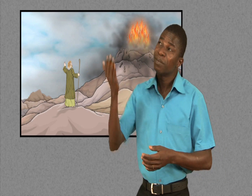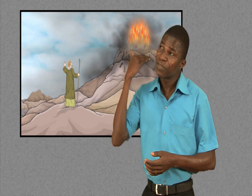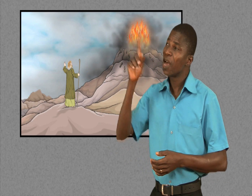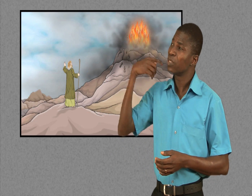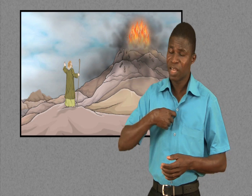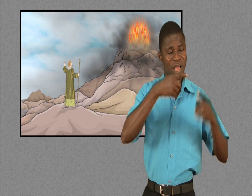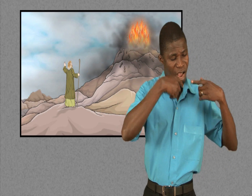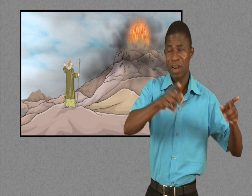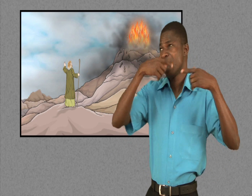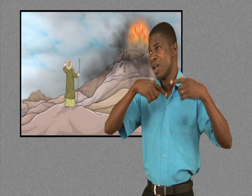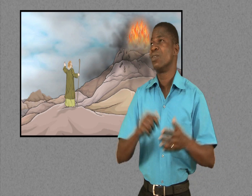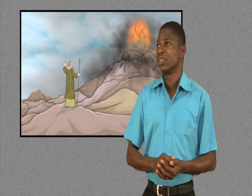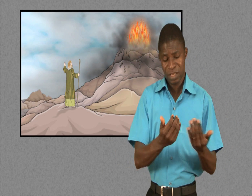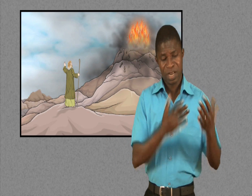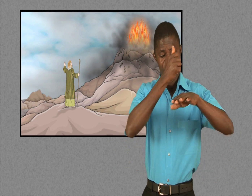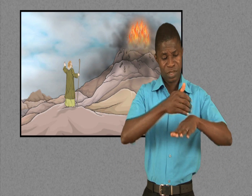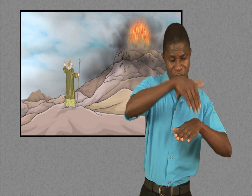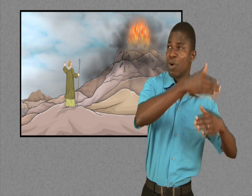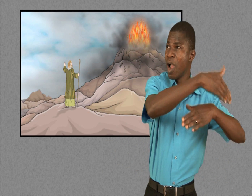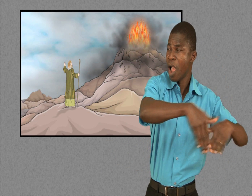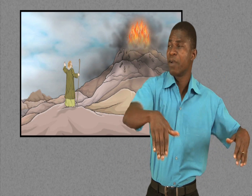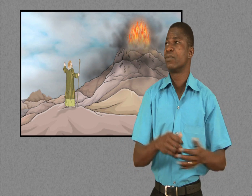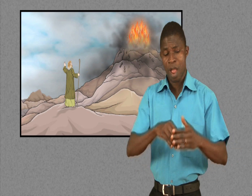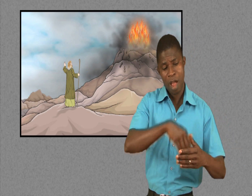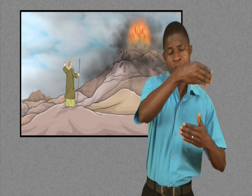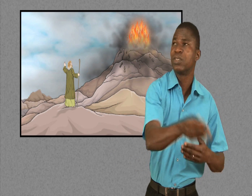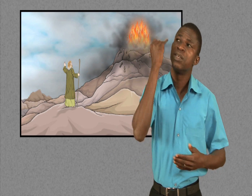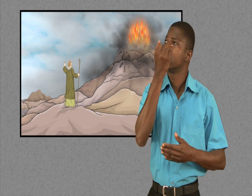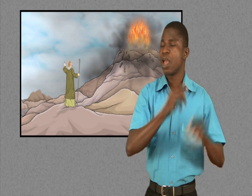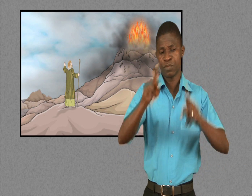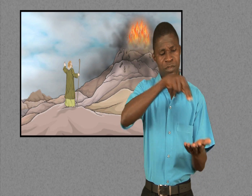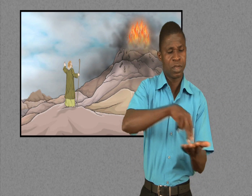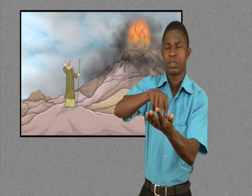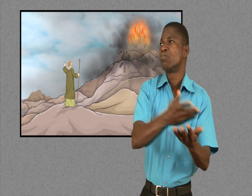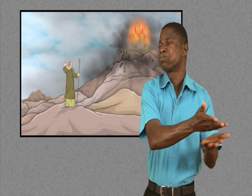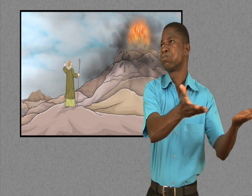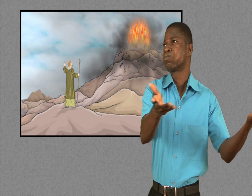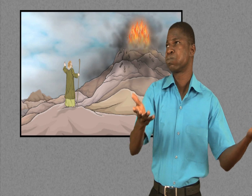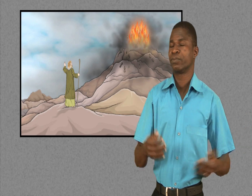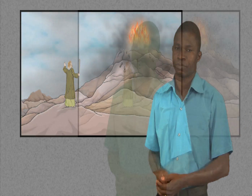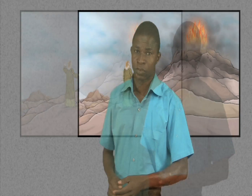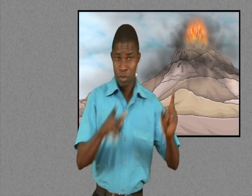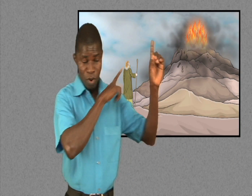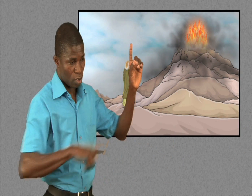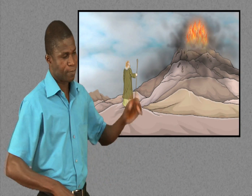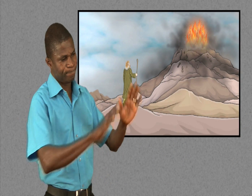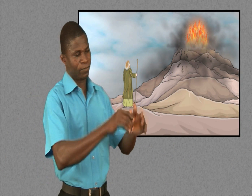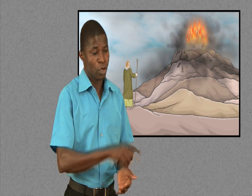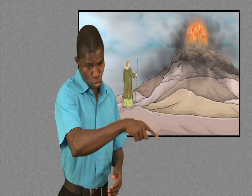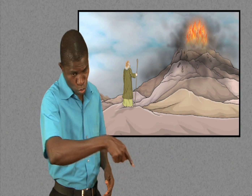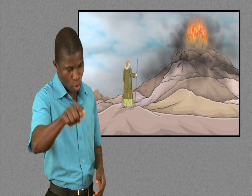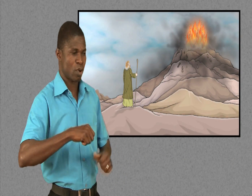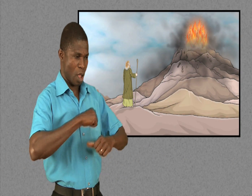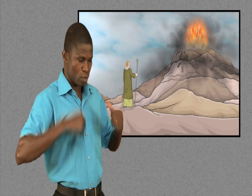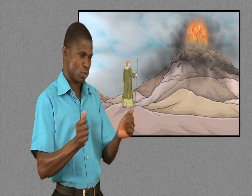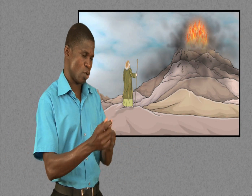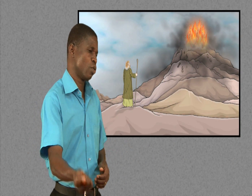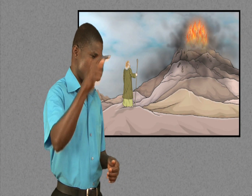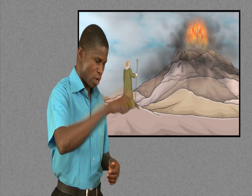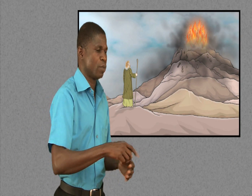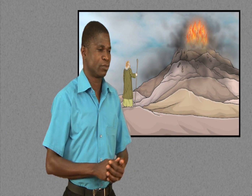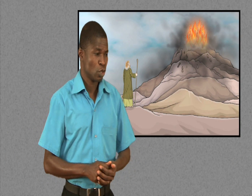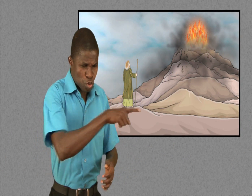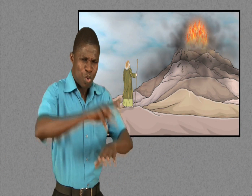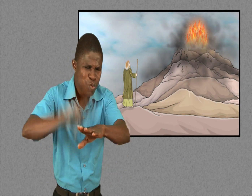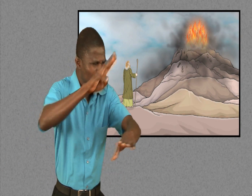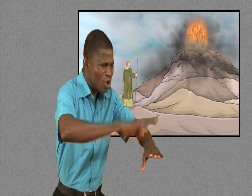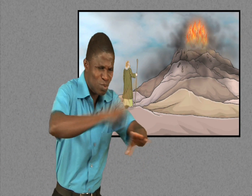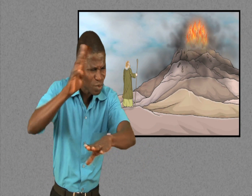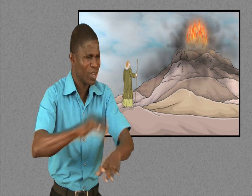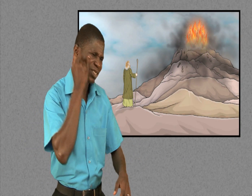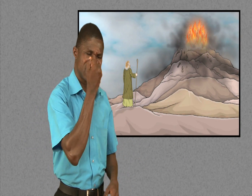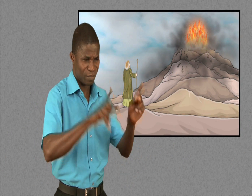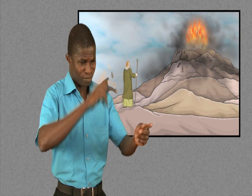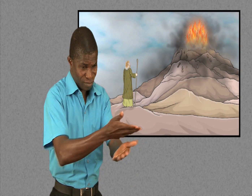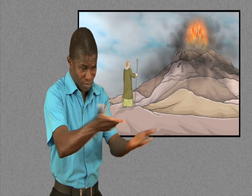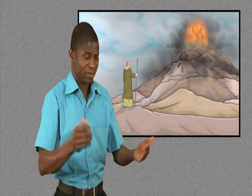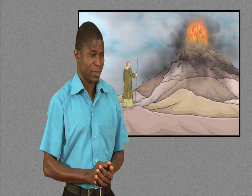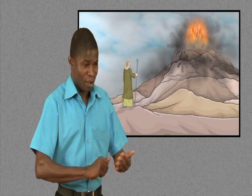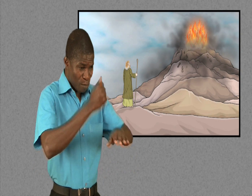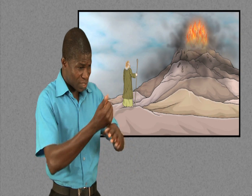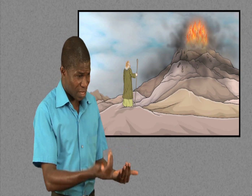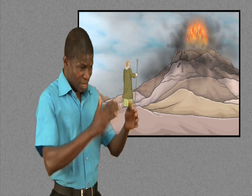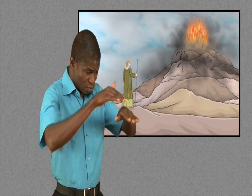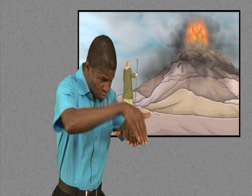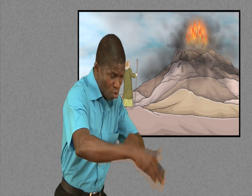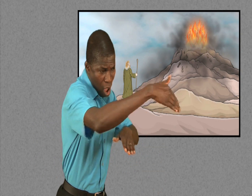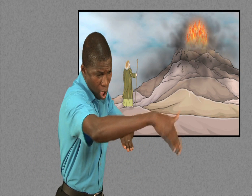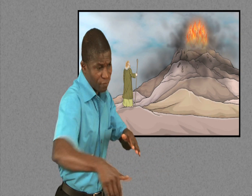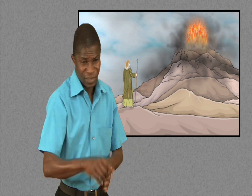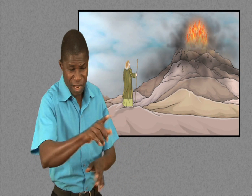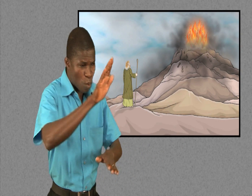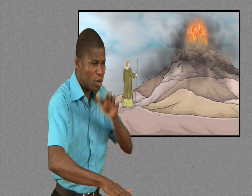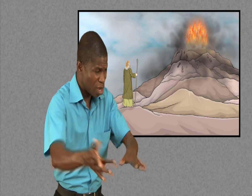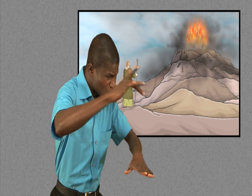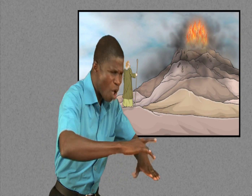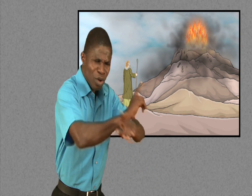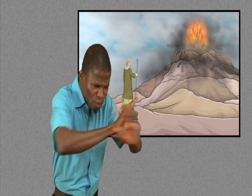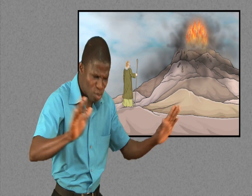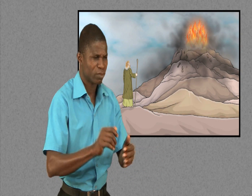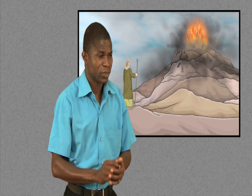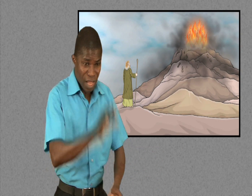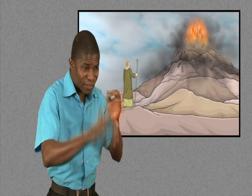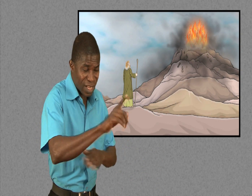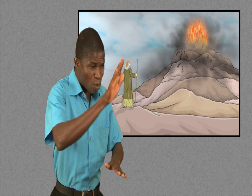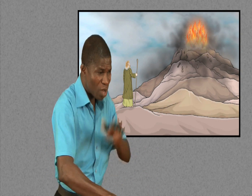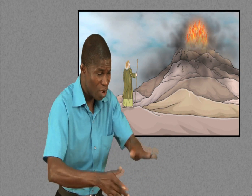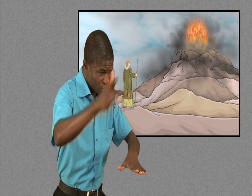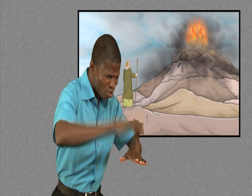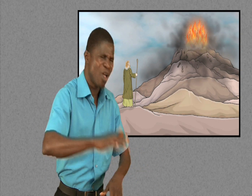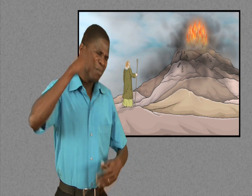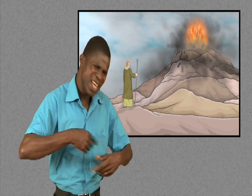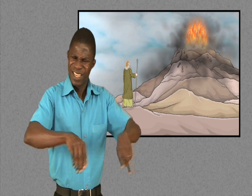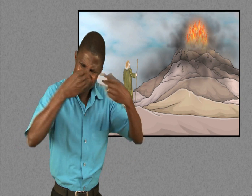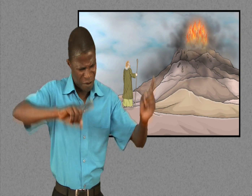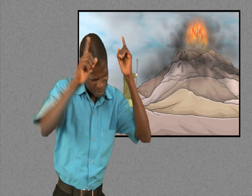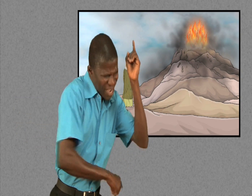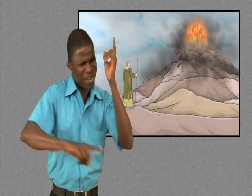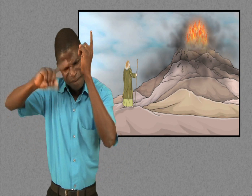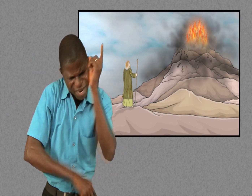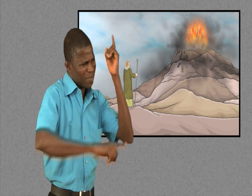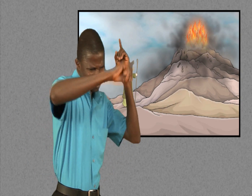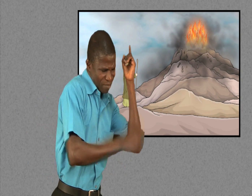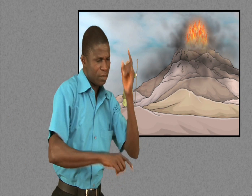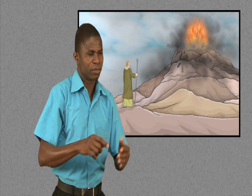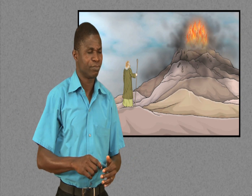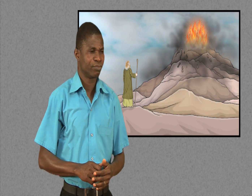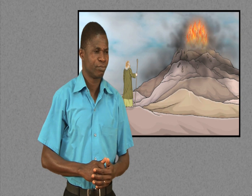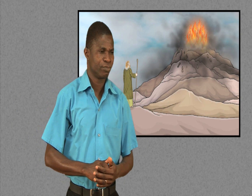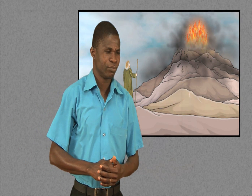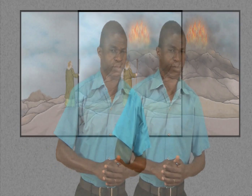But Moses said to the LORD, “The people cannot come up Mount Sinai, for You solemnly warned us, ‘Put a boundary around the mountain and set it apart as holy.’” And the LORD replied, “Go down and bring Aaron with you.